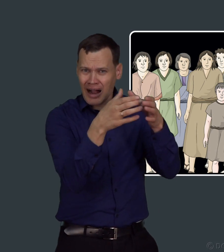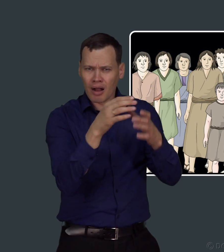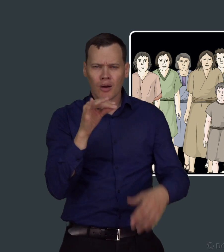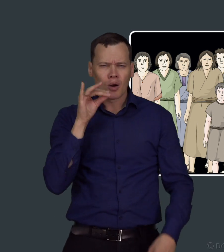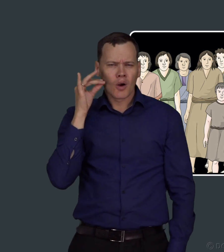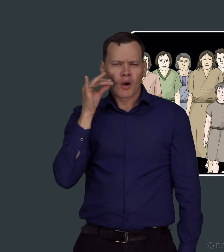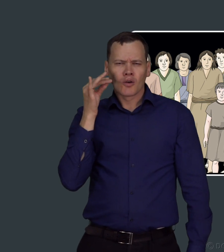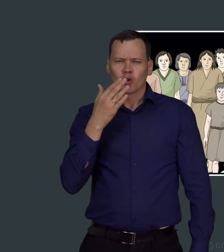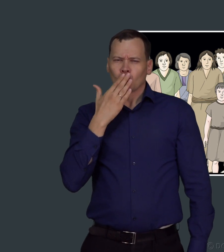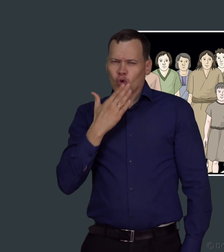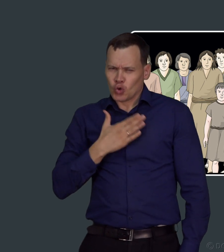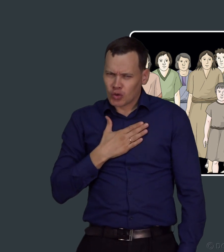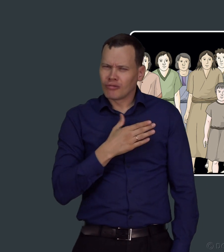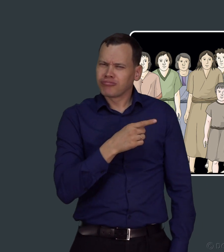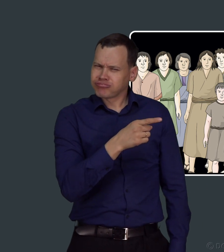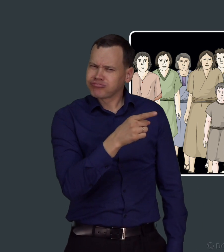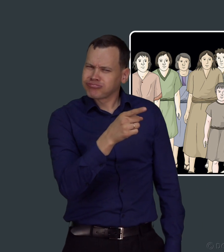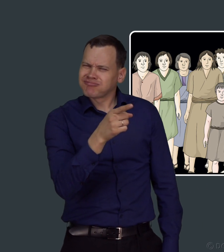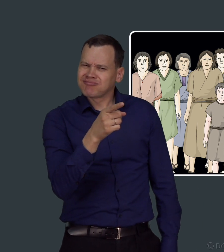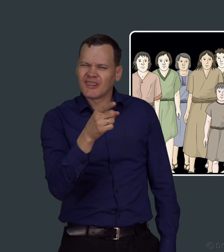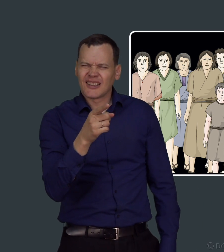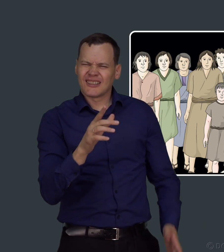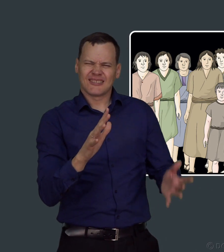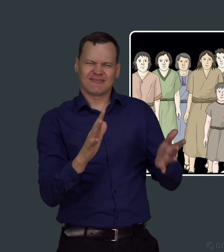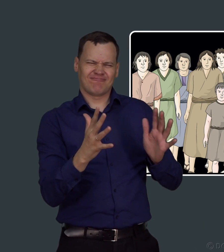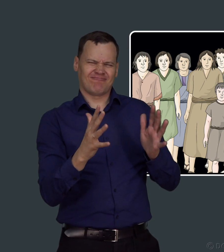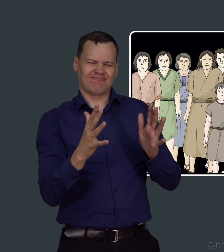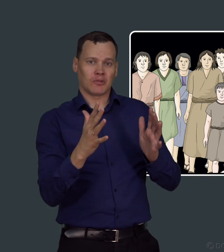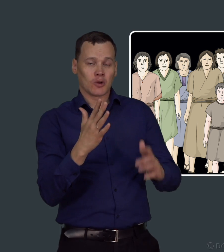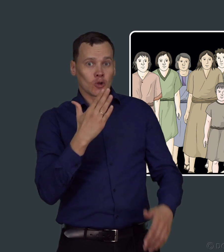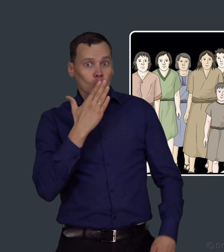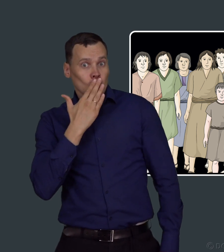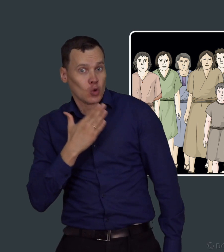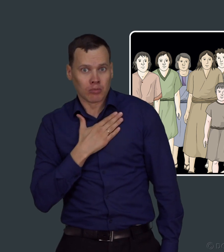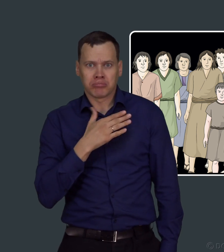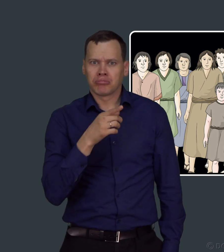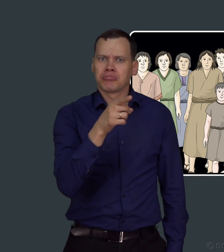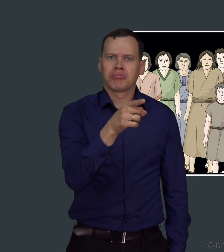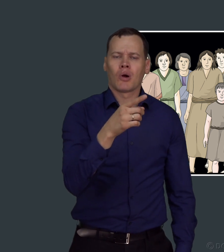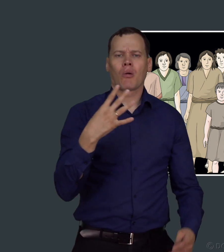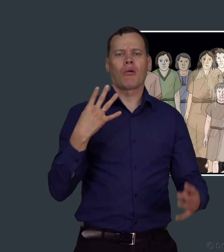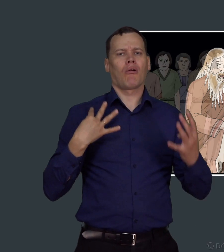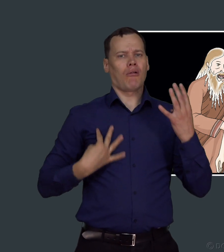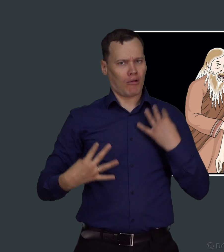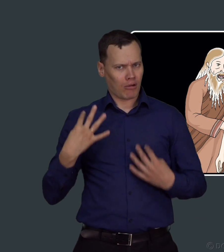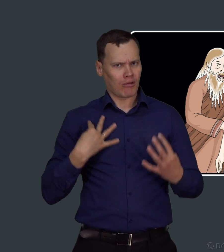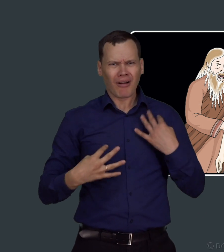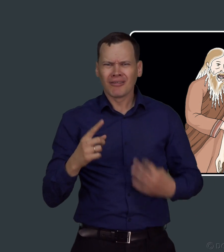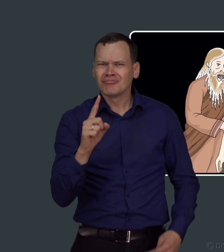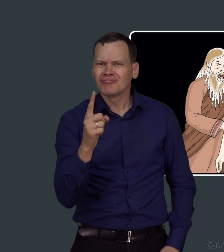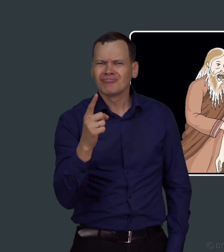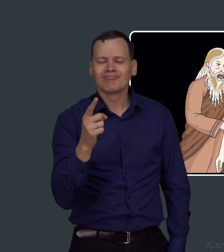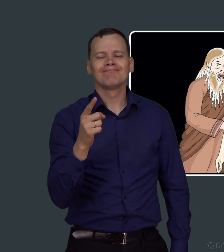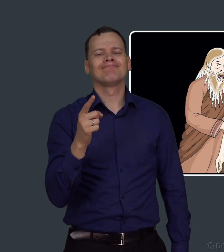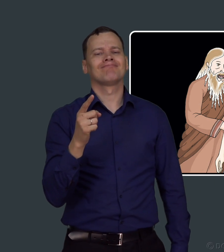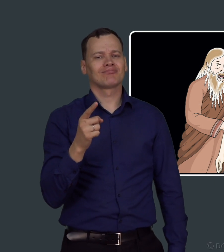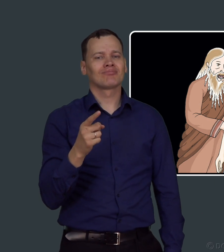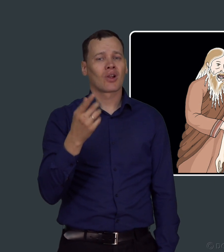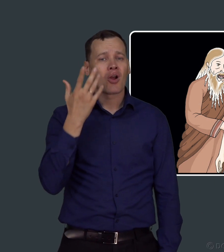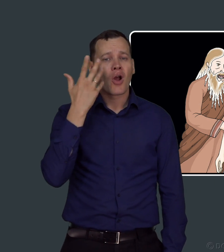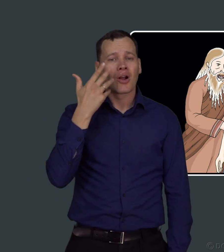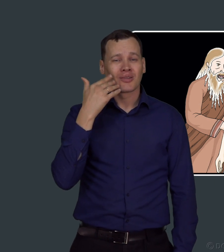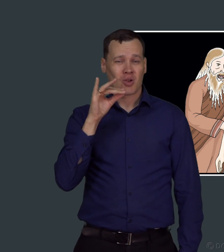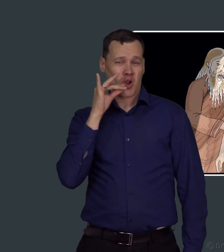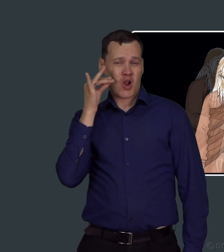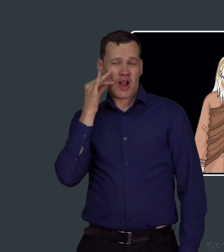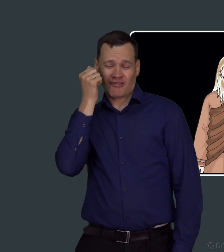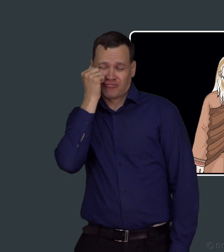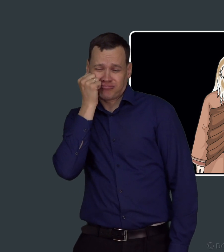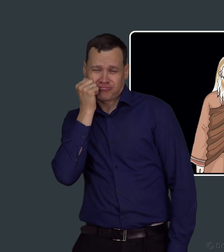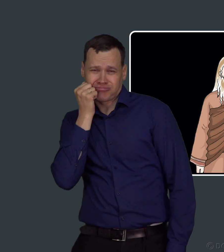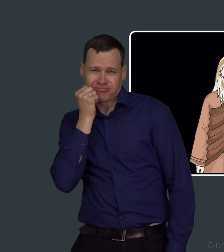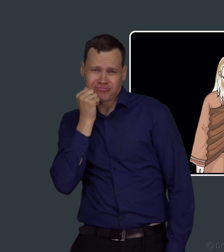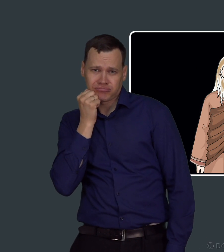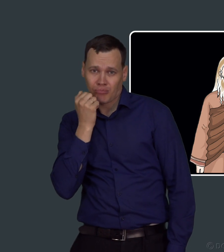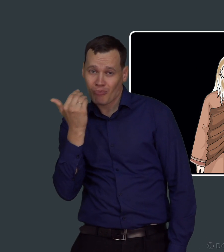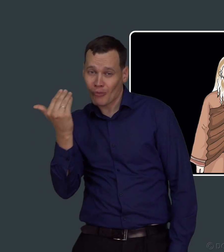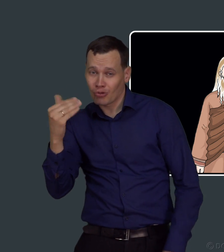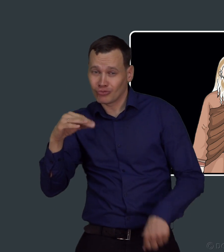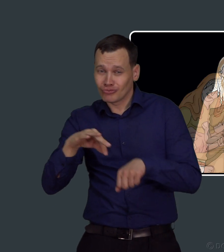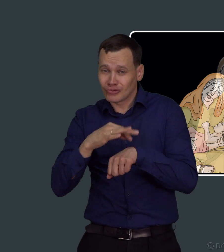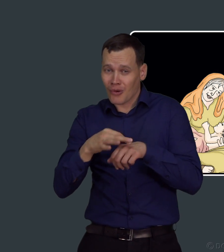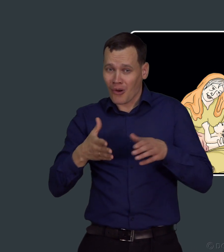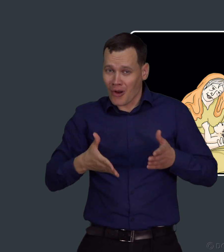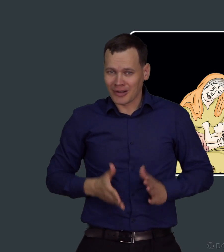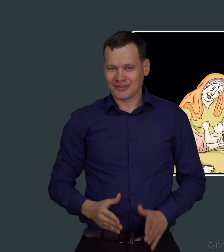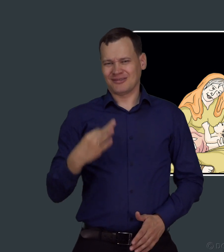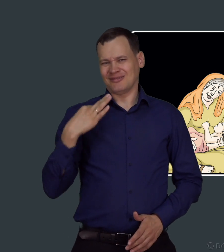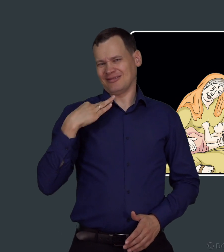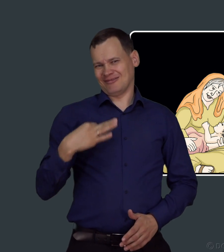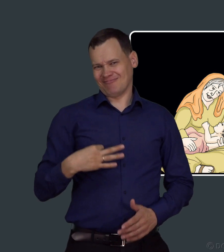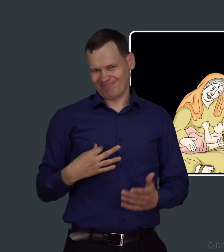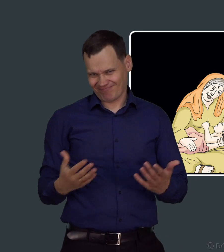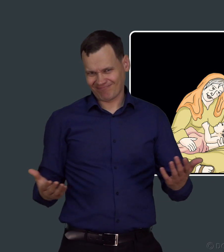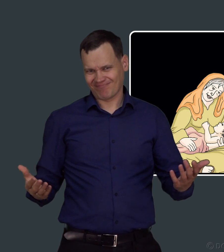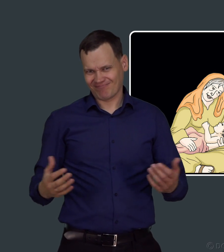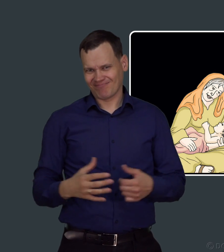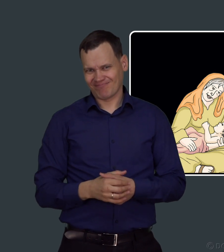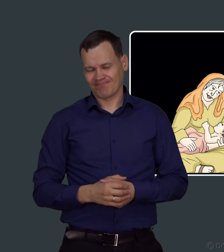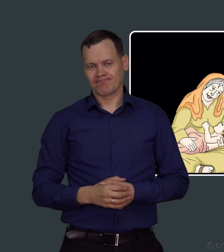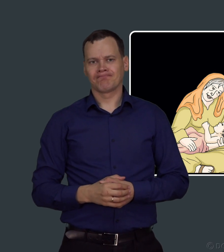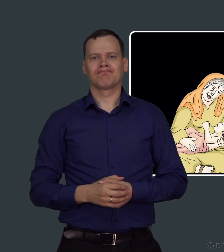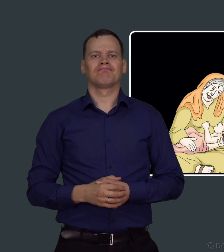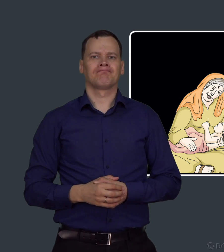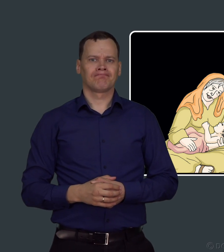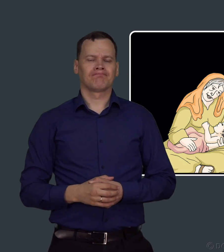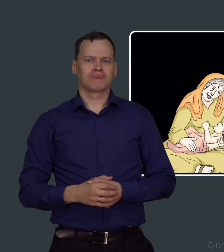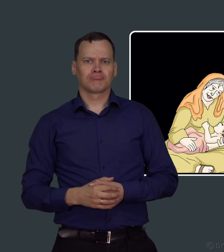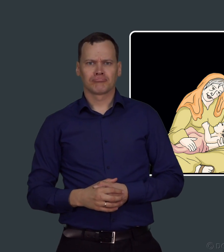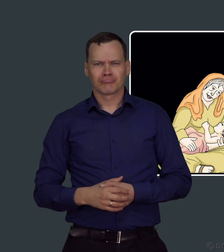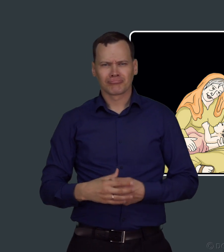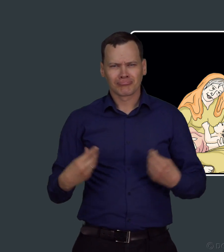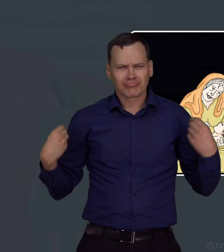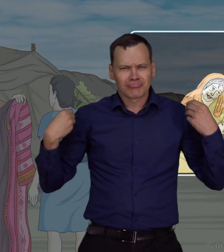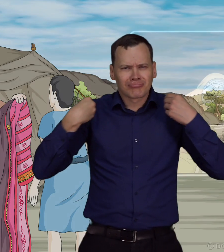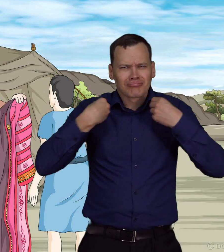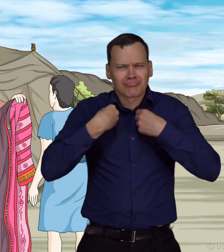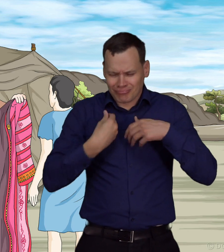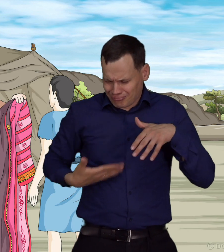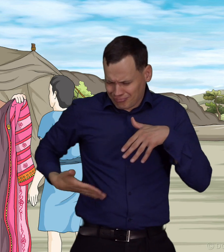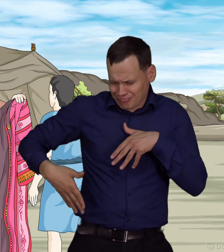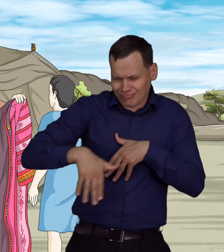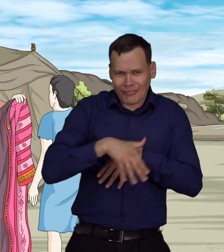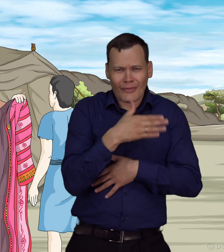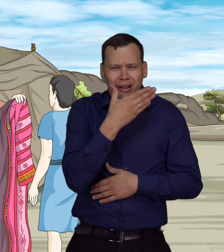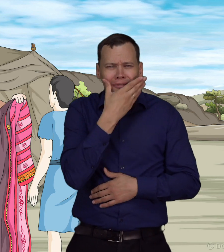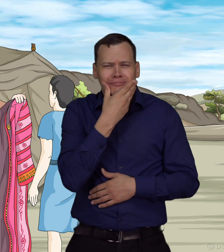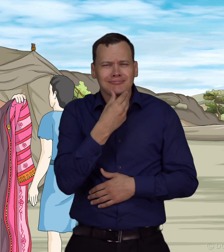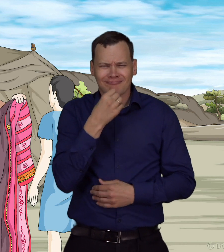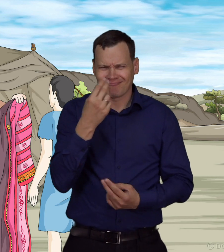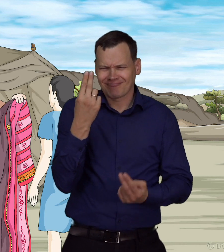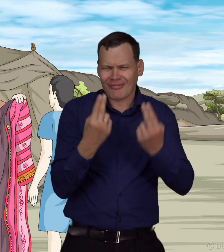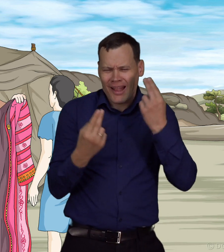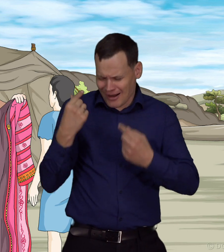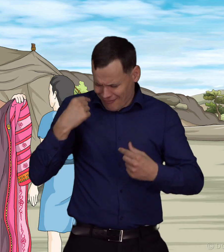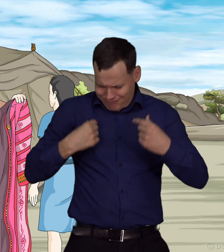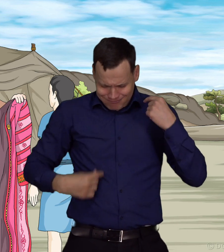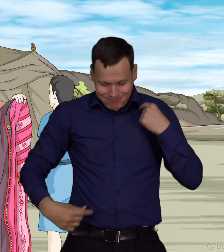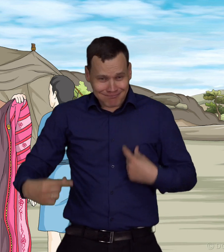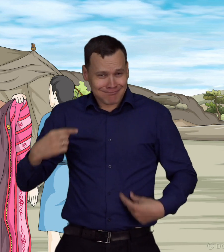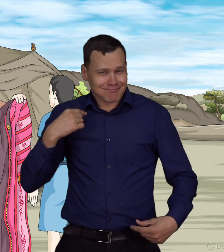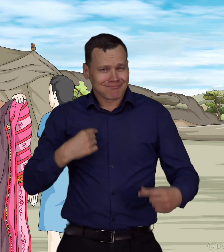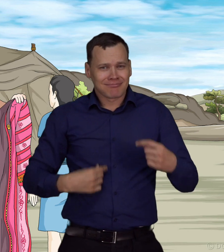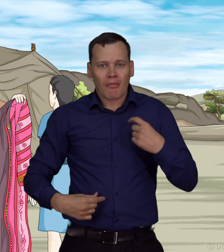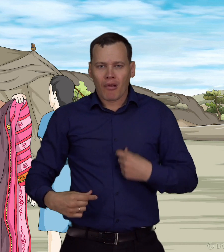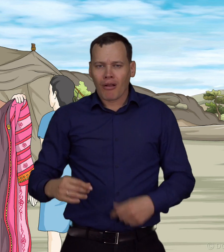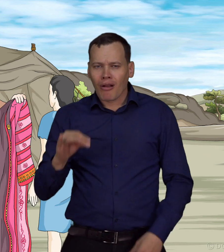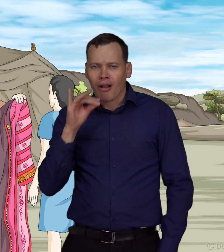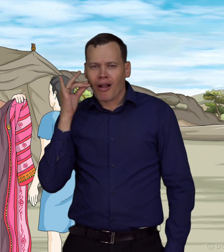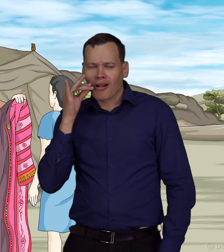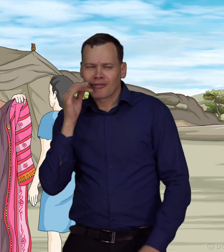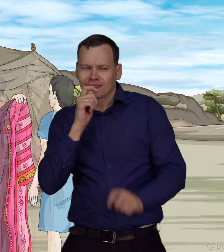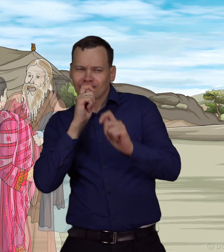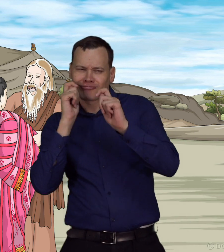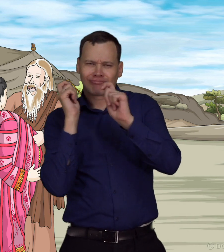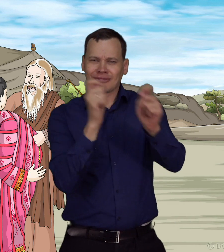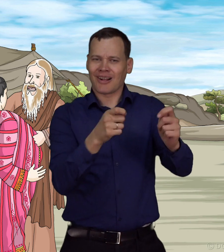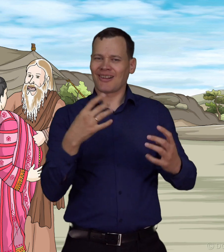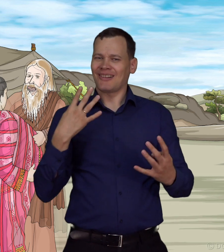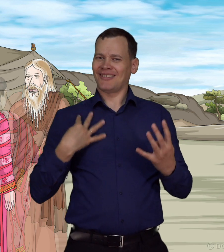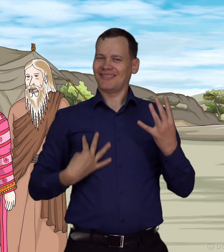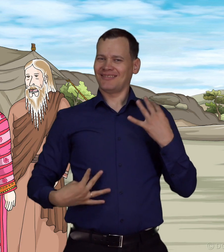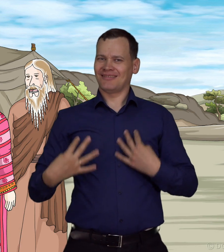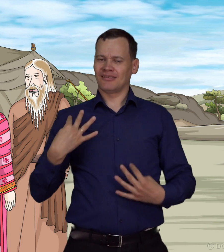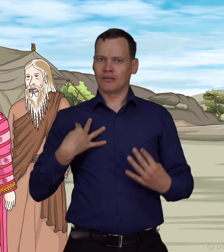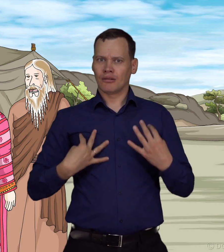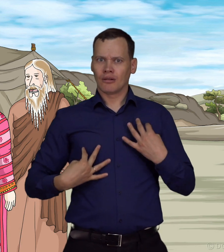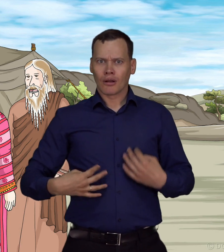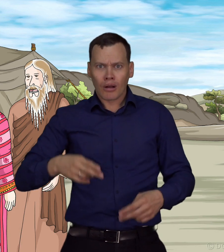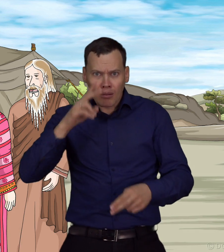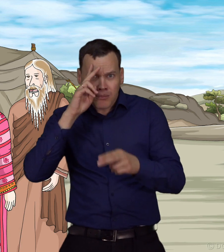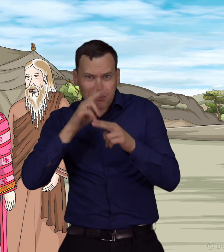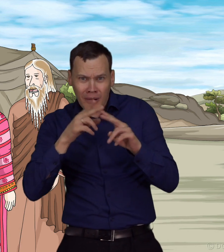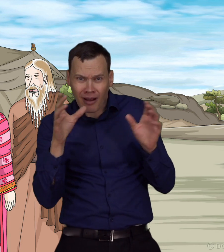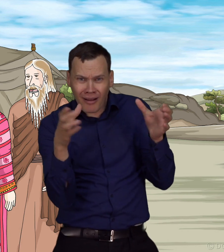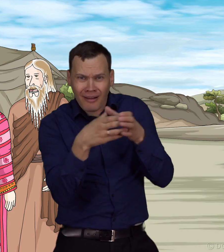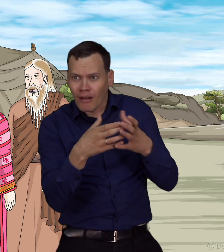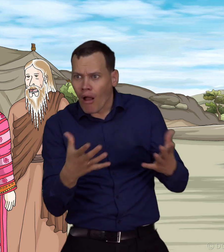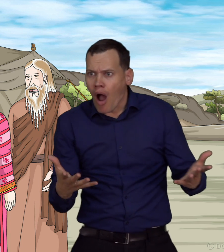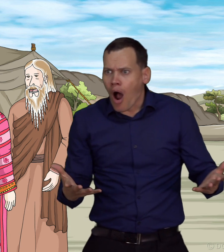Now Israel loved Joseph more than his other sons, because Joseph had been born to him in his old age; so he made him a robe of many colors.